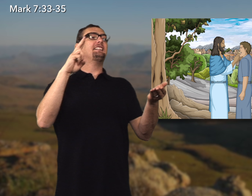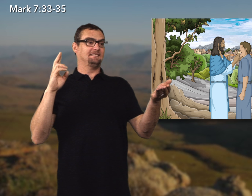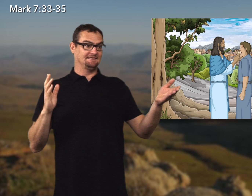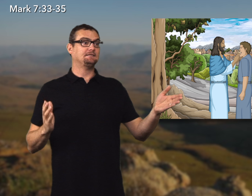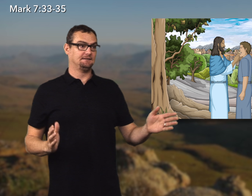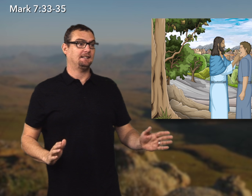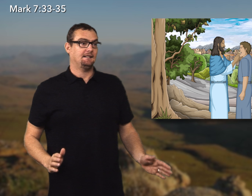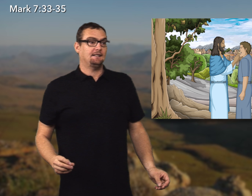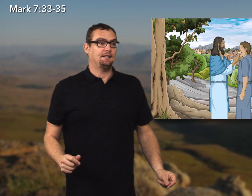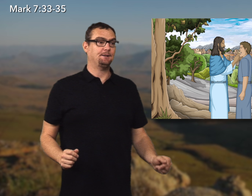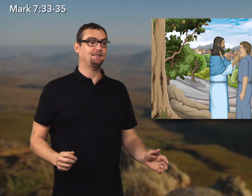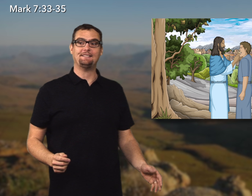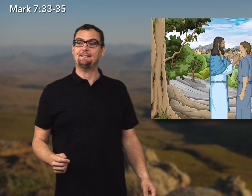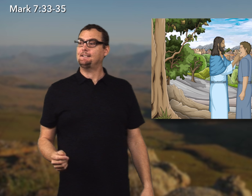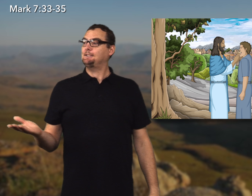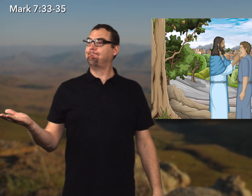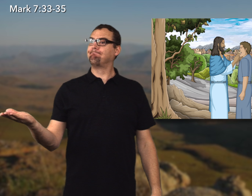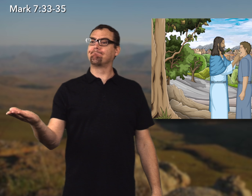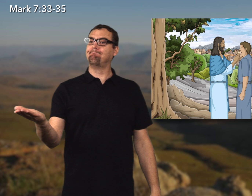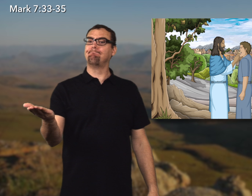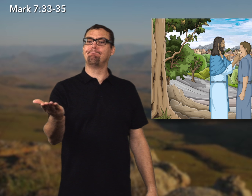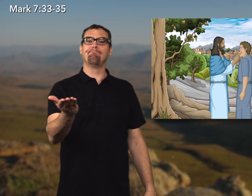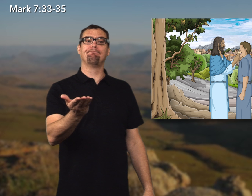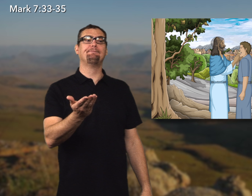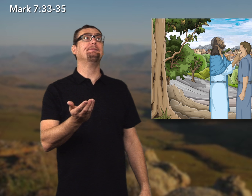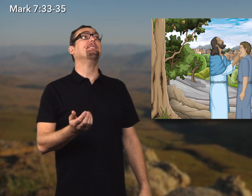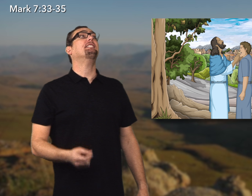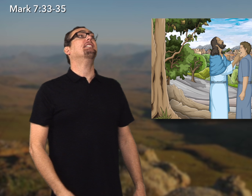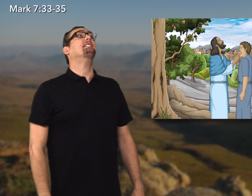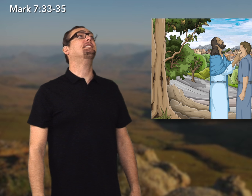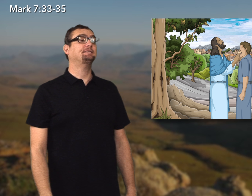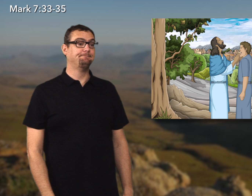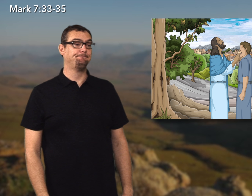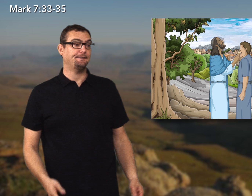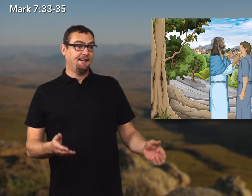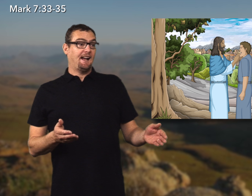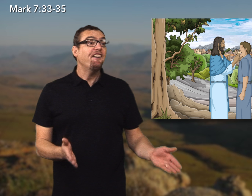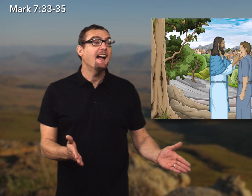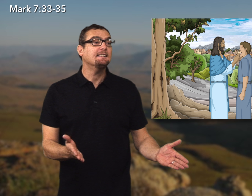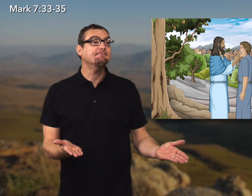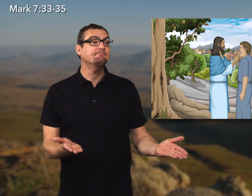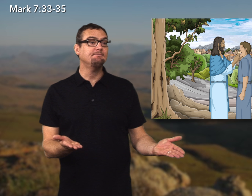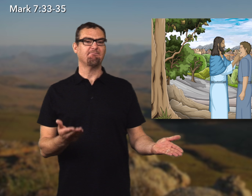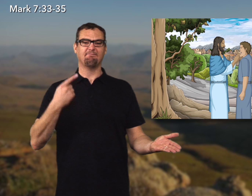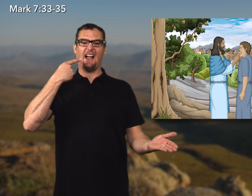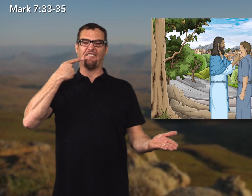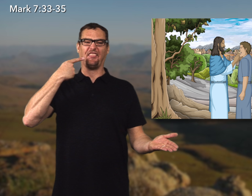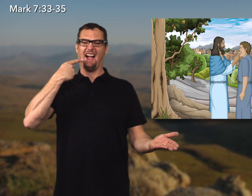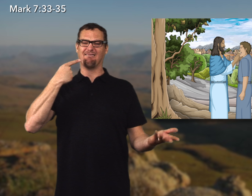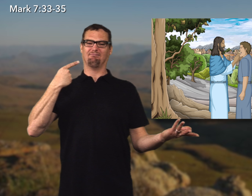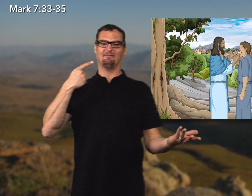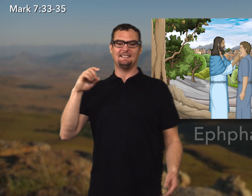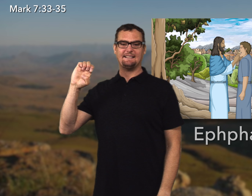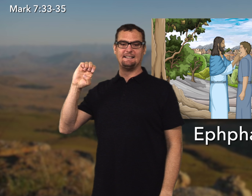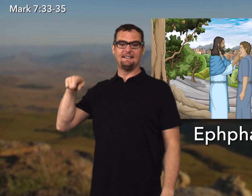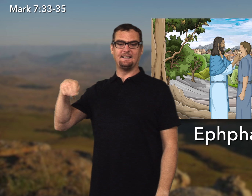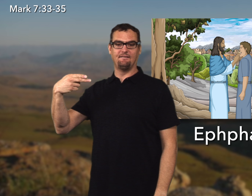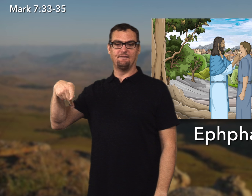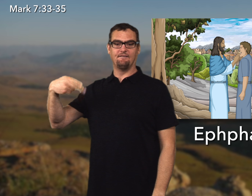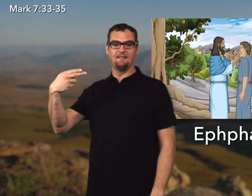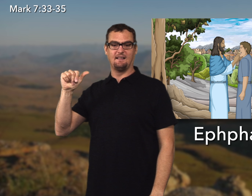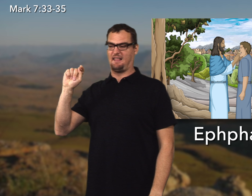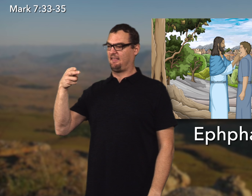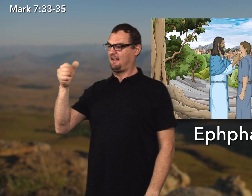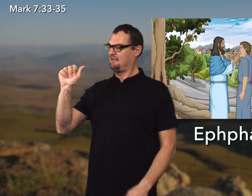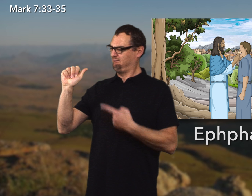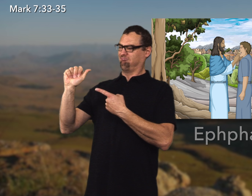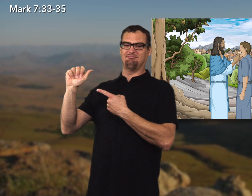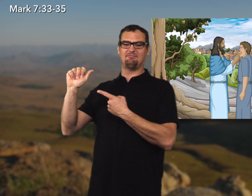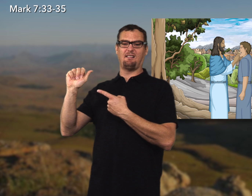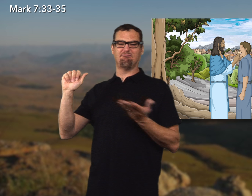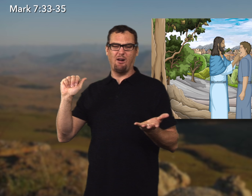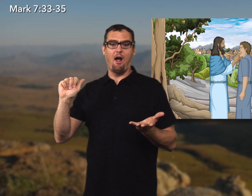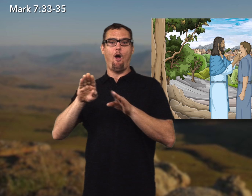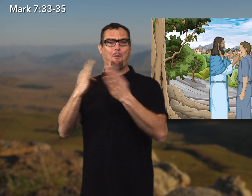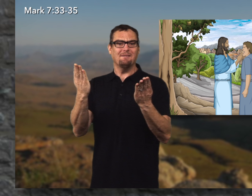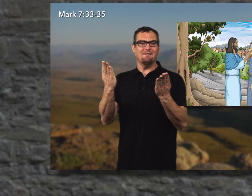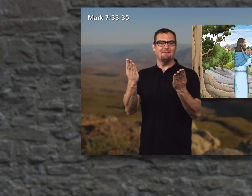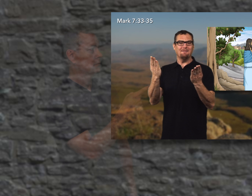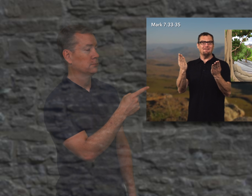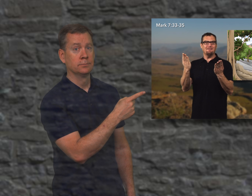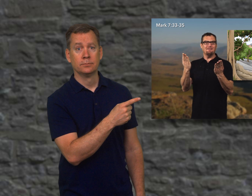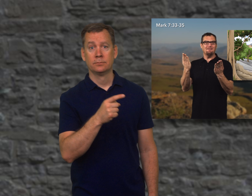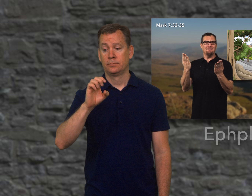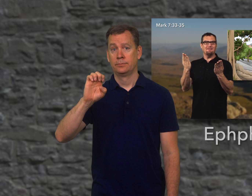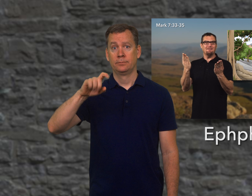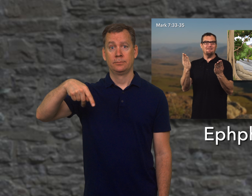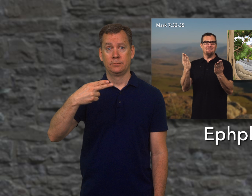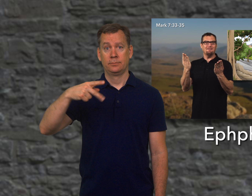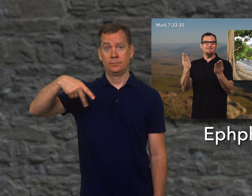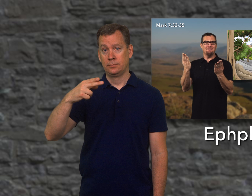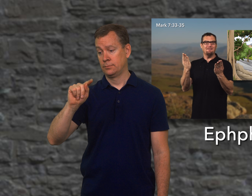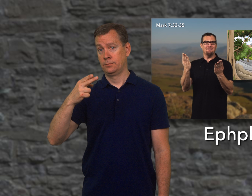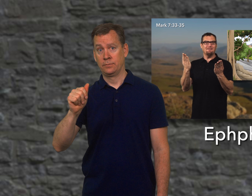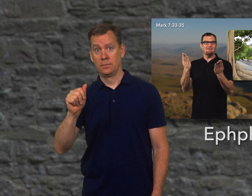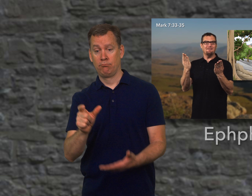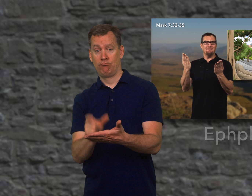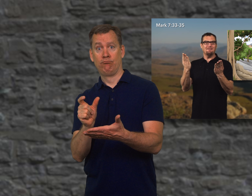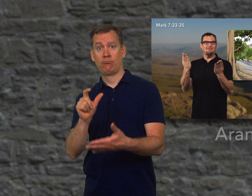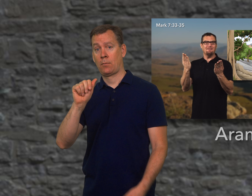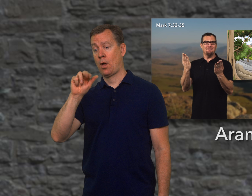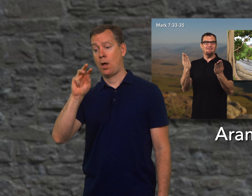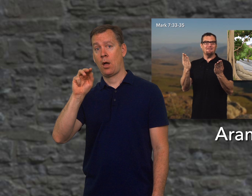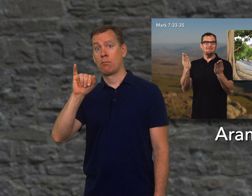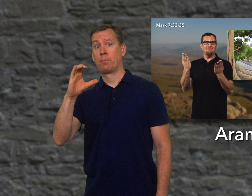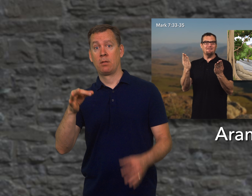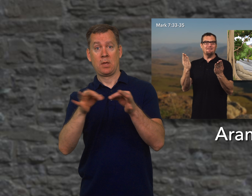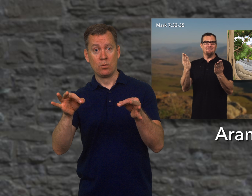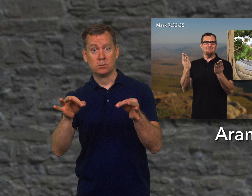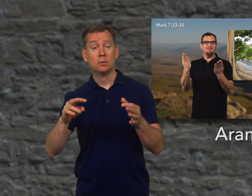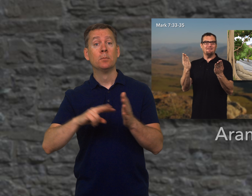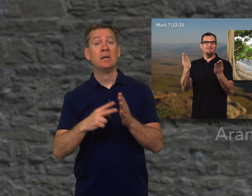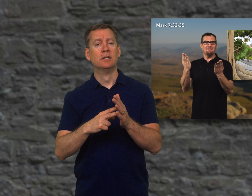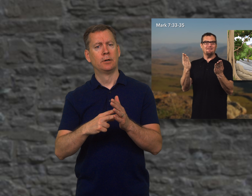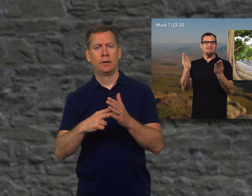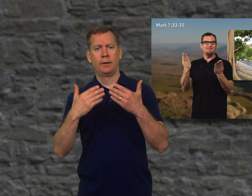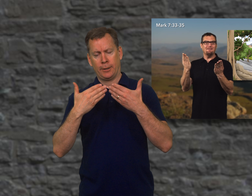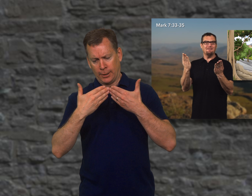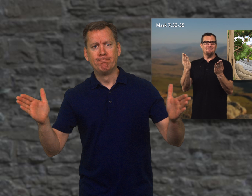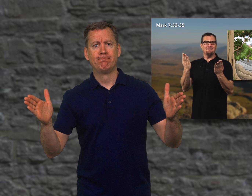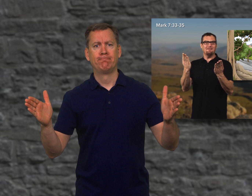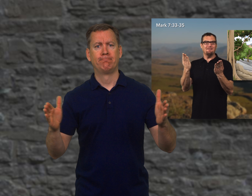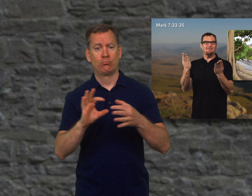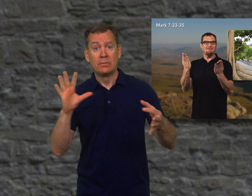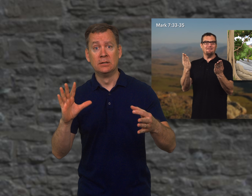And looking up to heaven, He sighed deeply and said to him, “Ephphatha!”